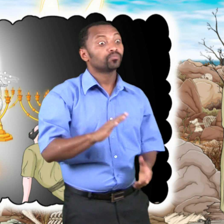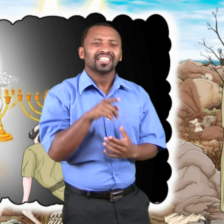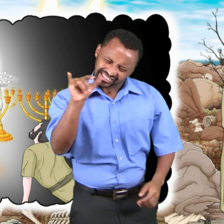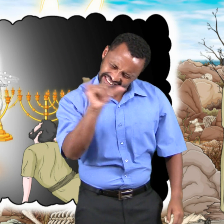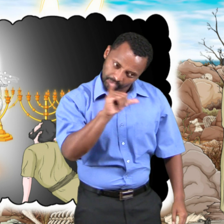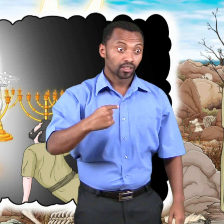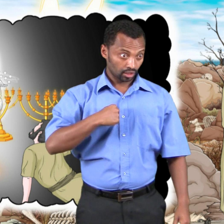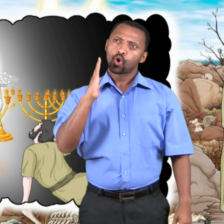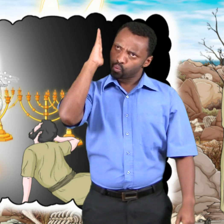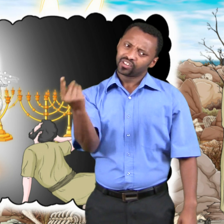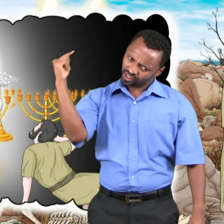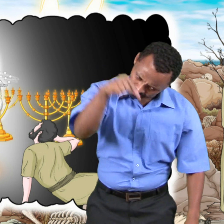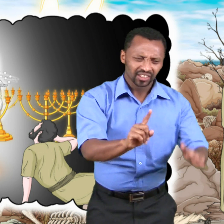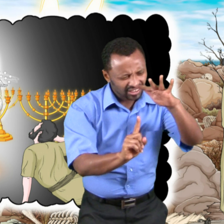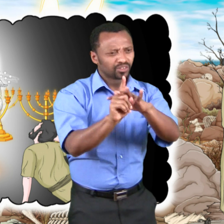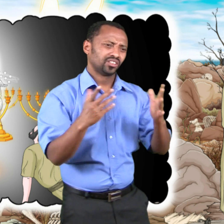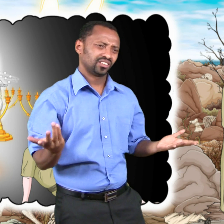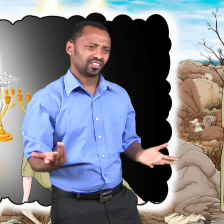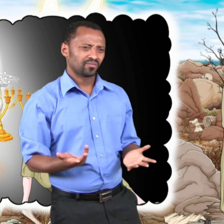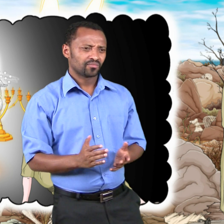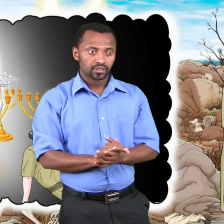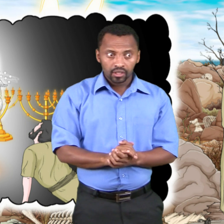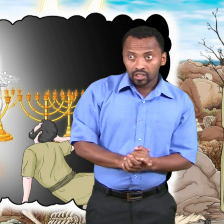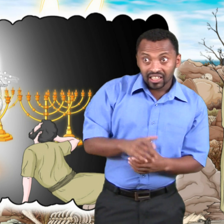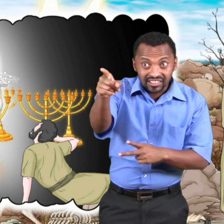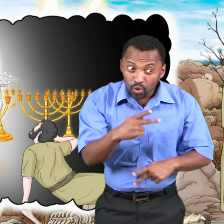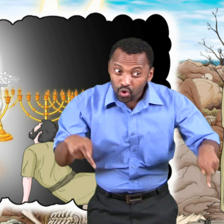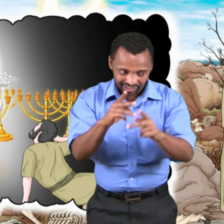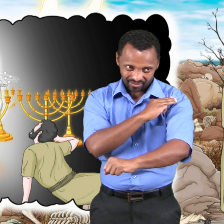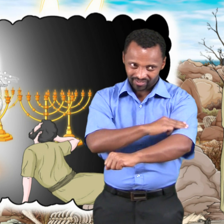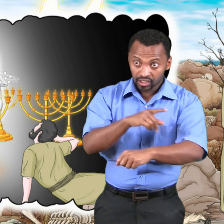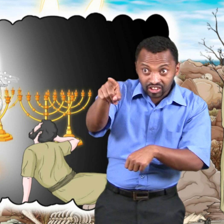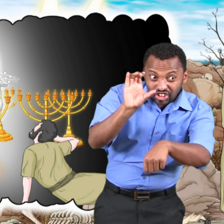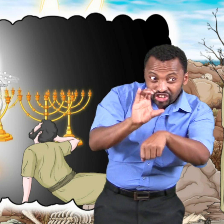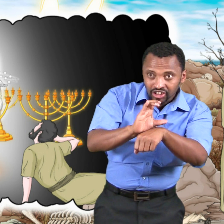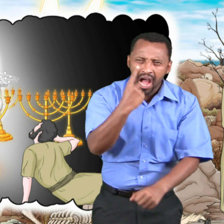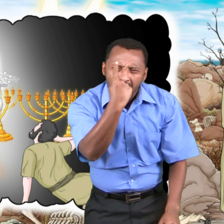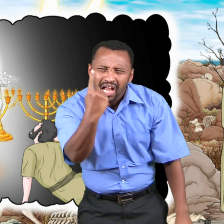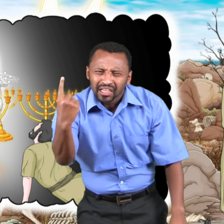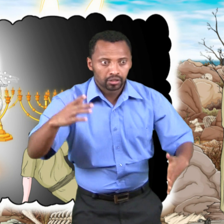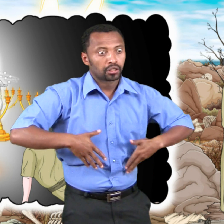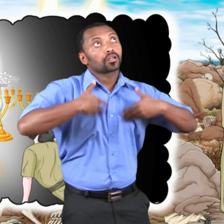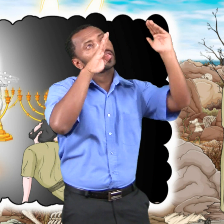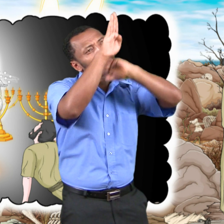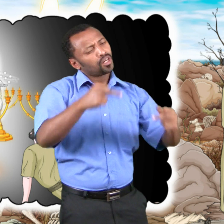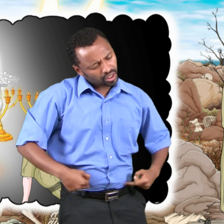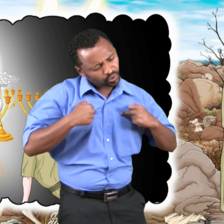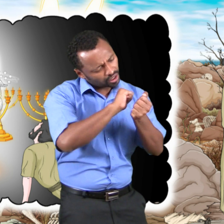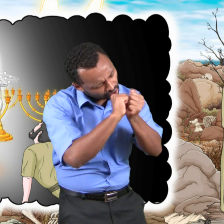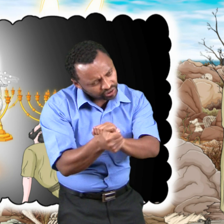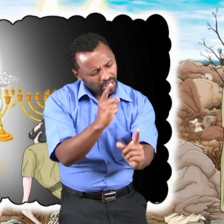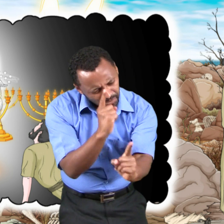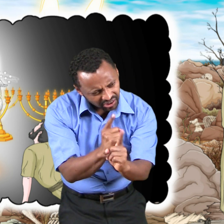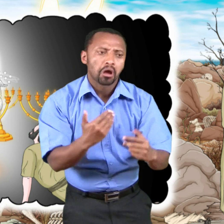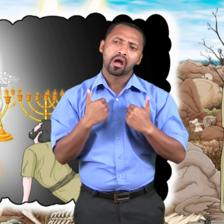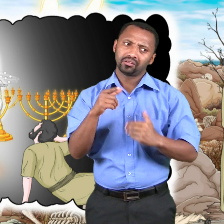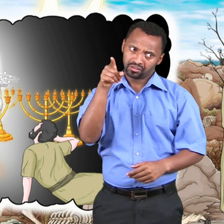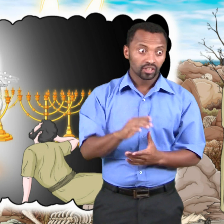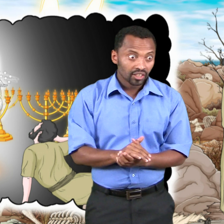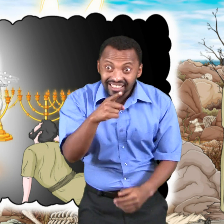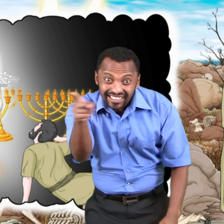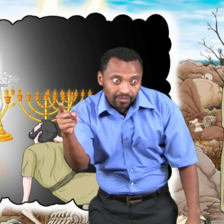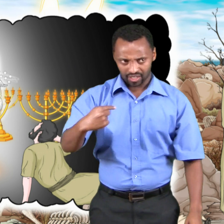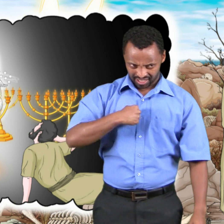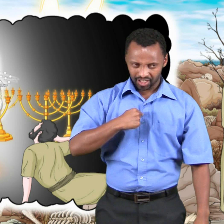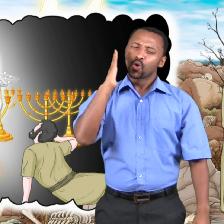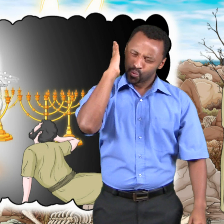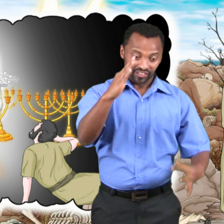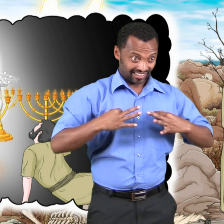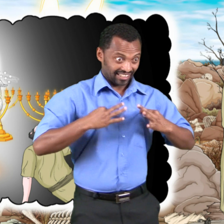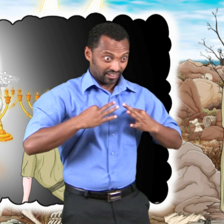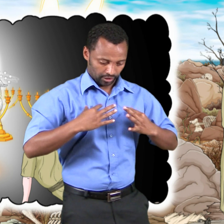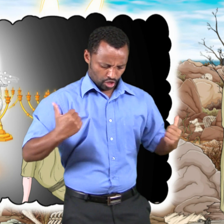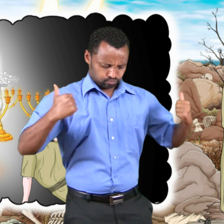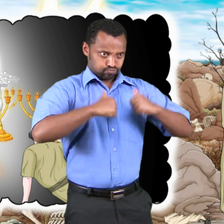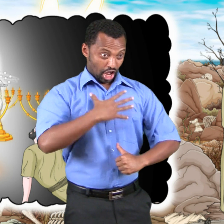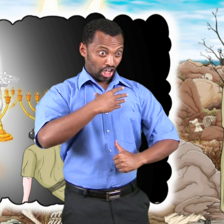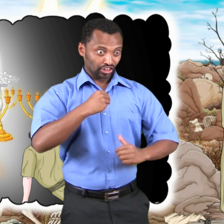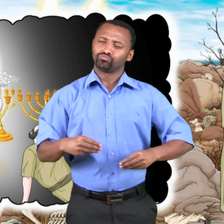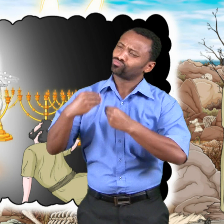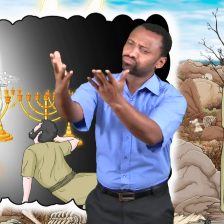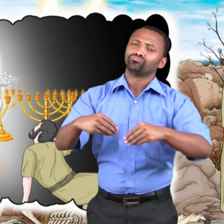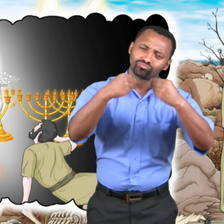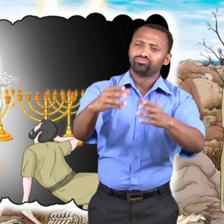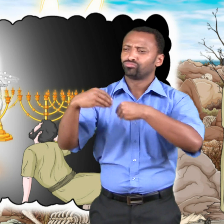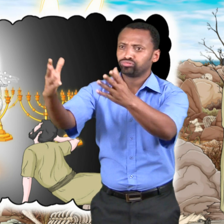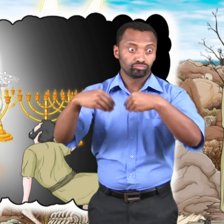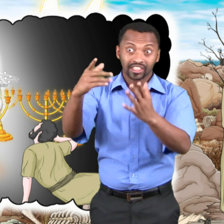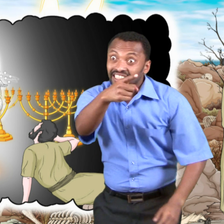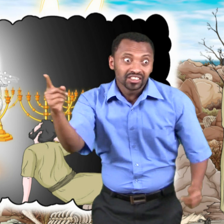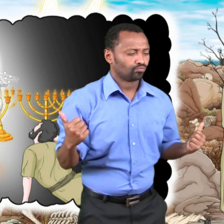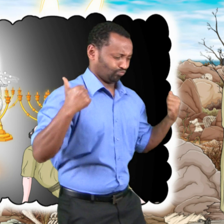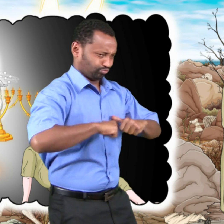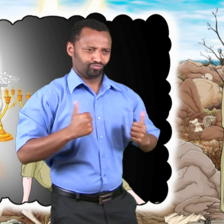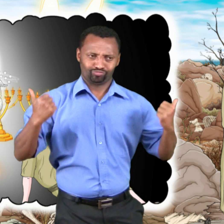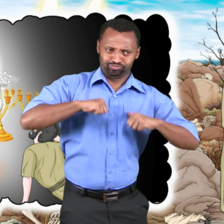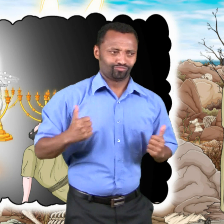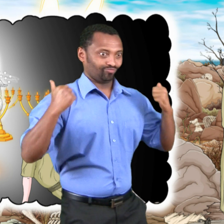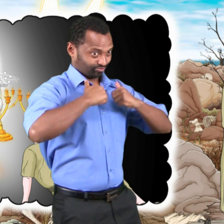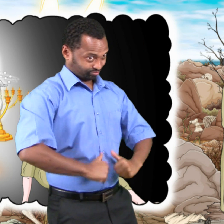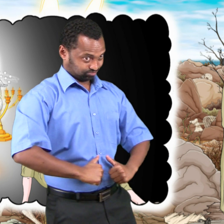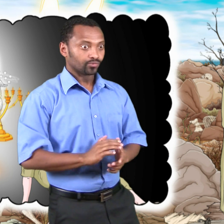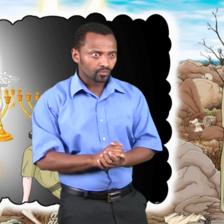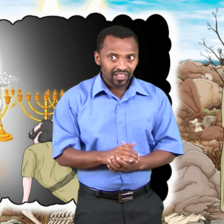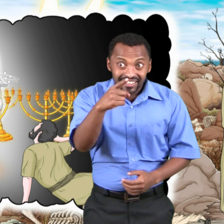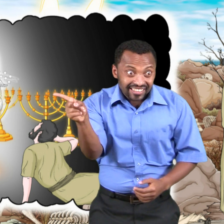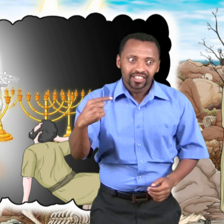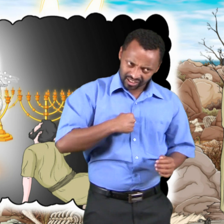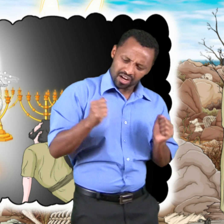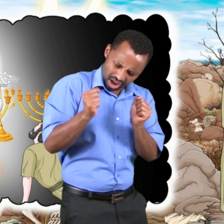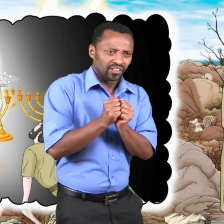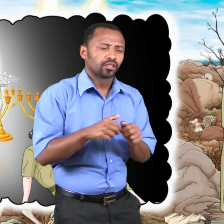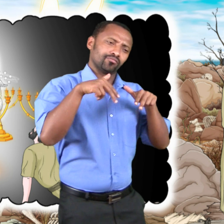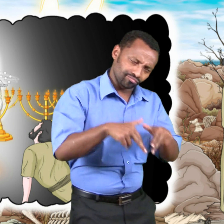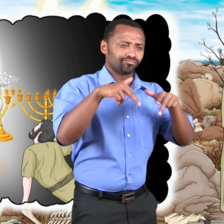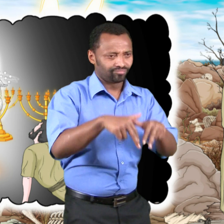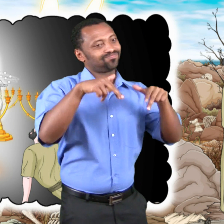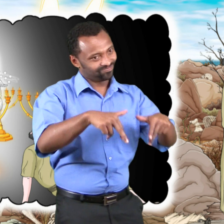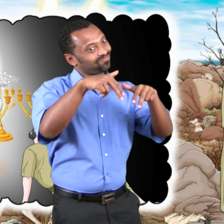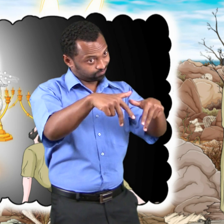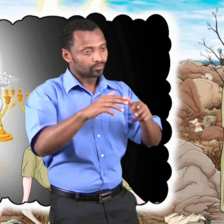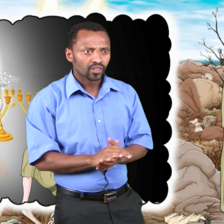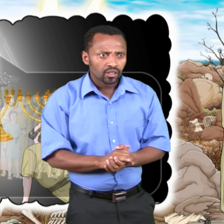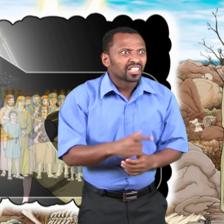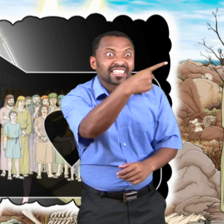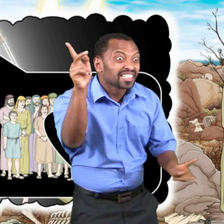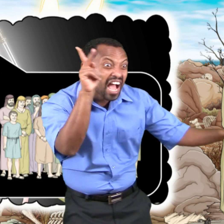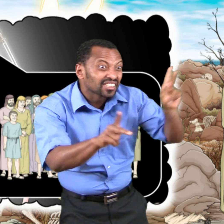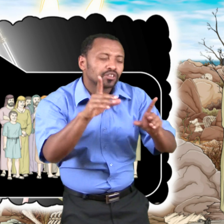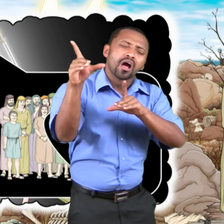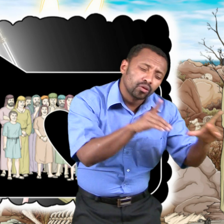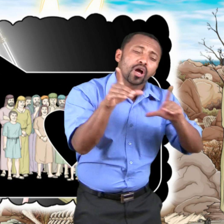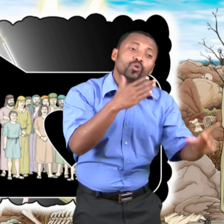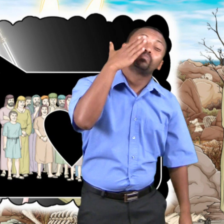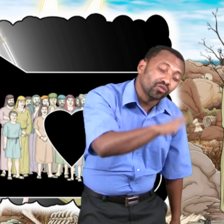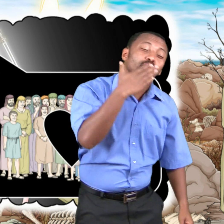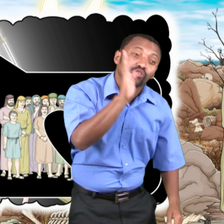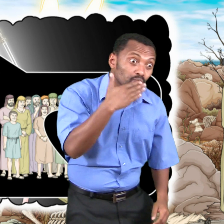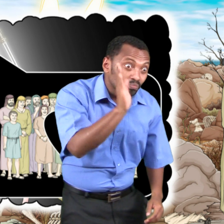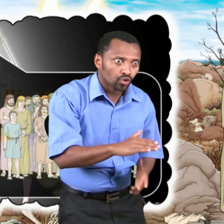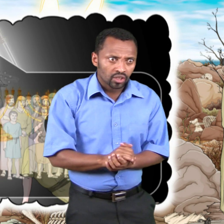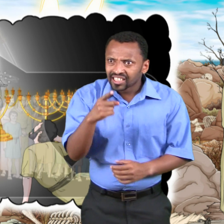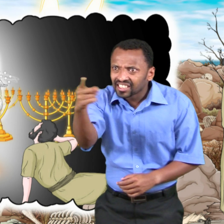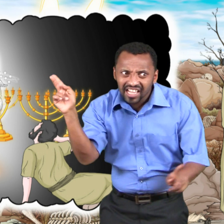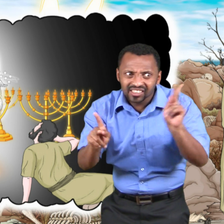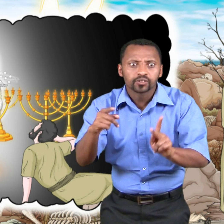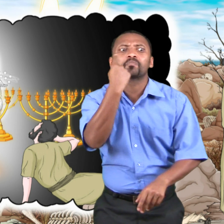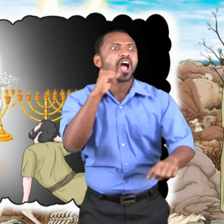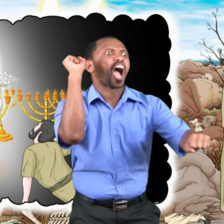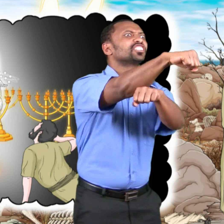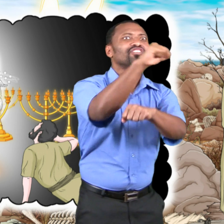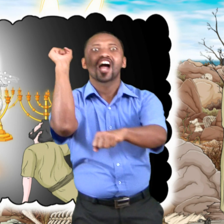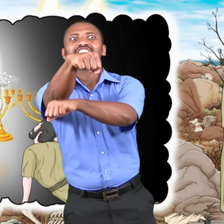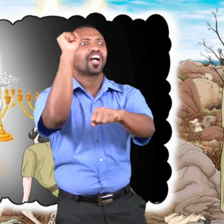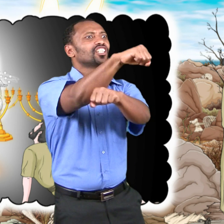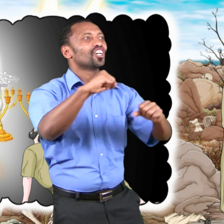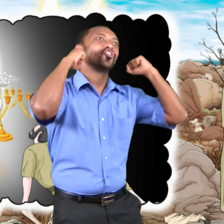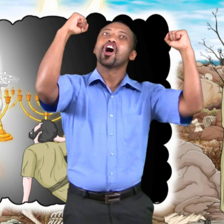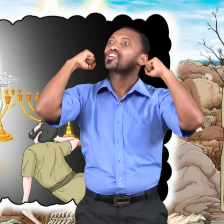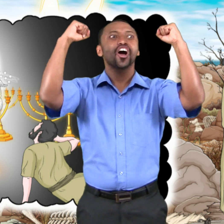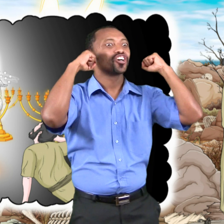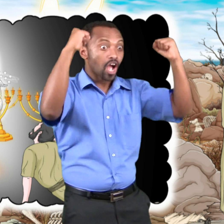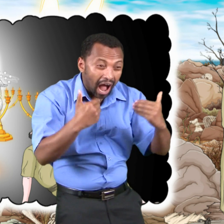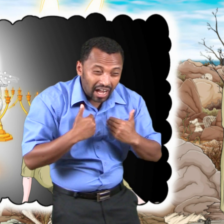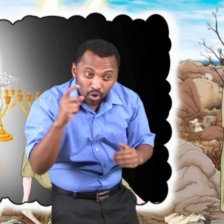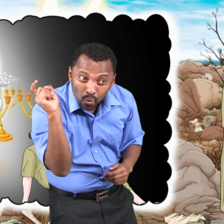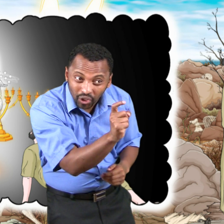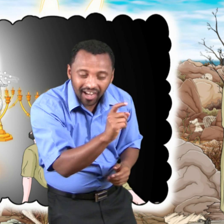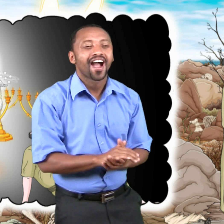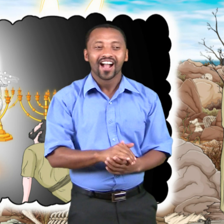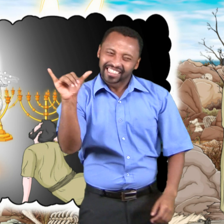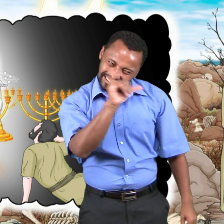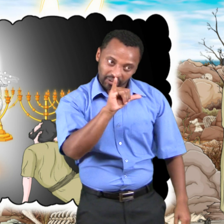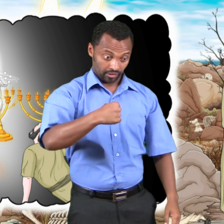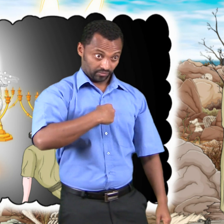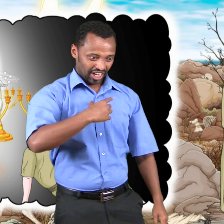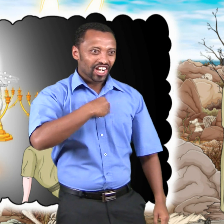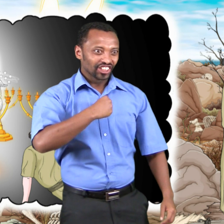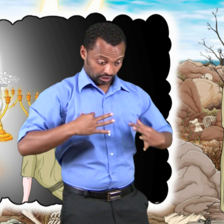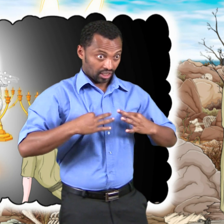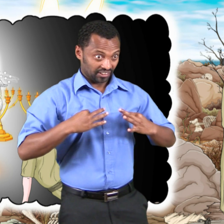But you do have a few people in Sardis who have not soiled their garments, and because they are worthy, they will walk with Me in white.